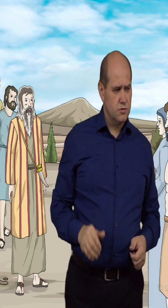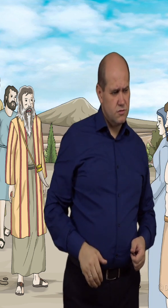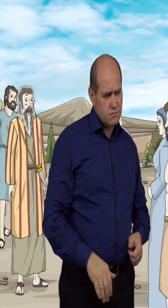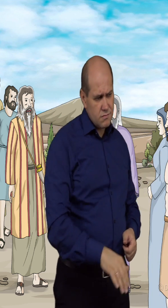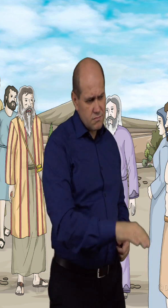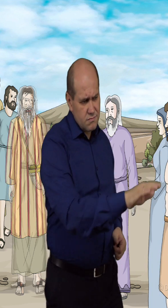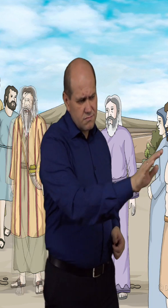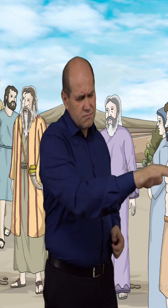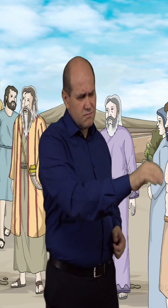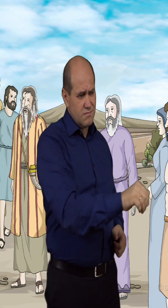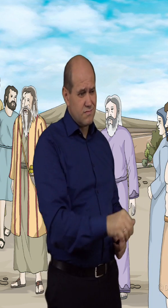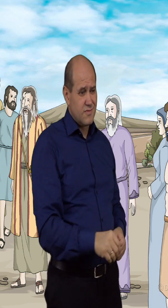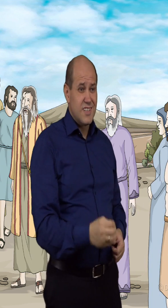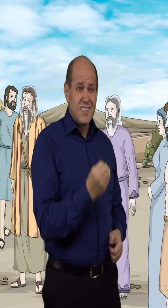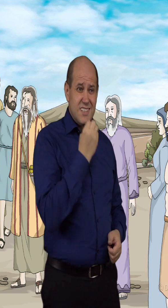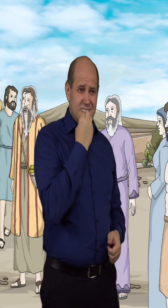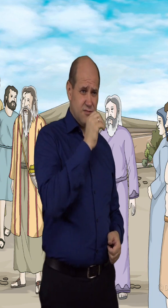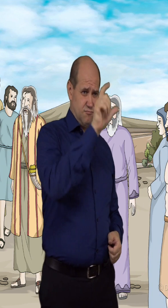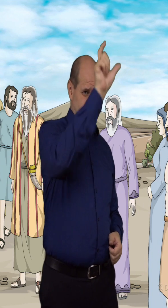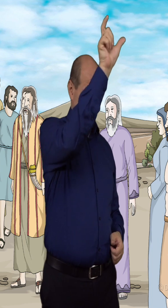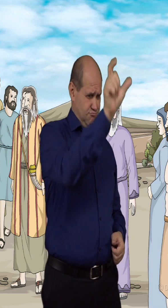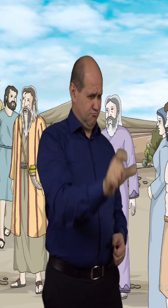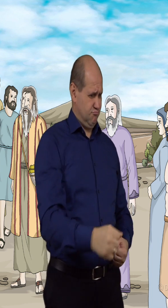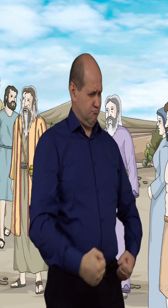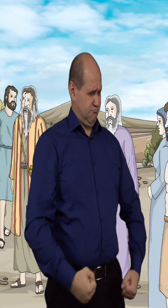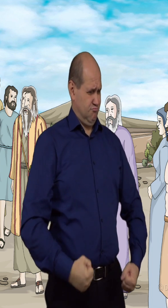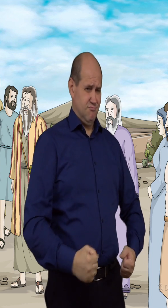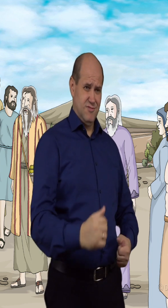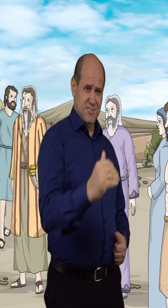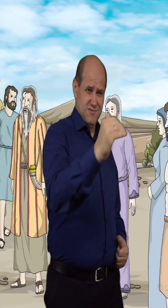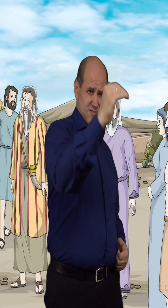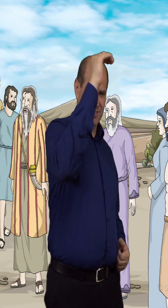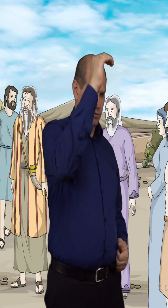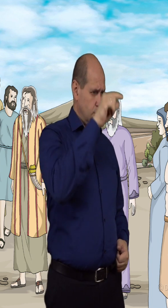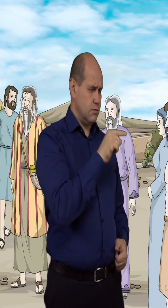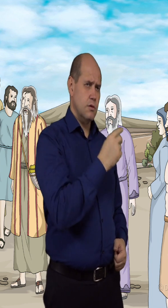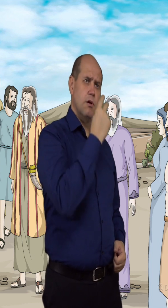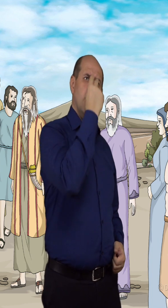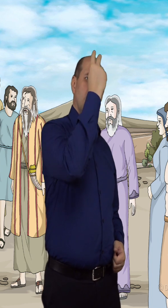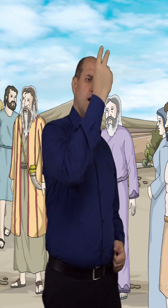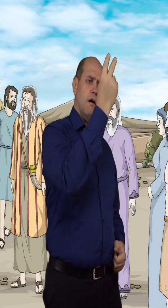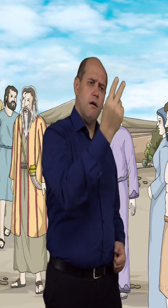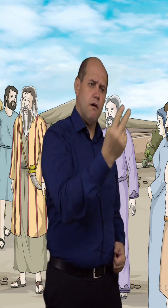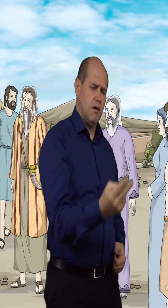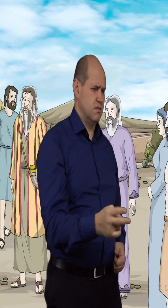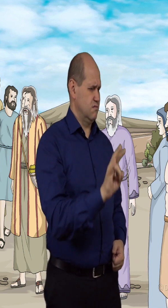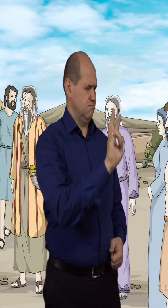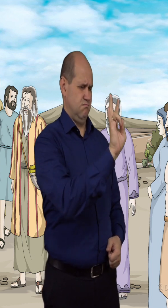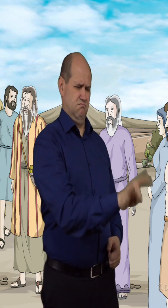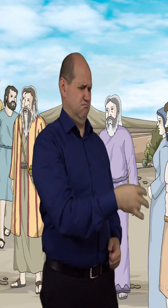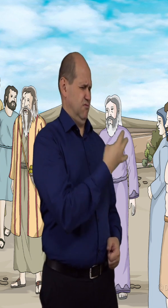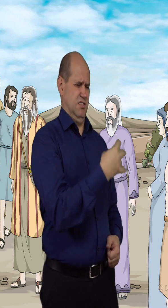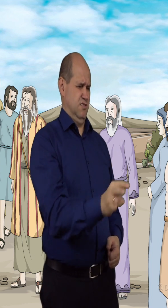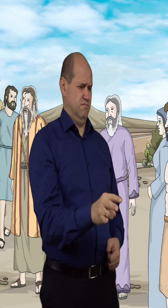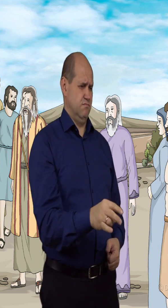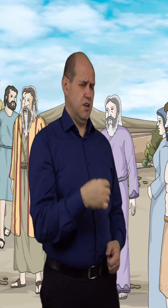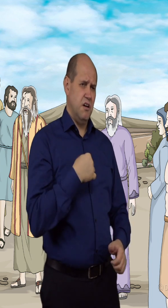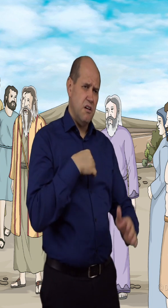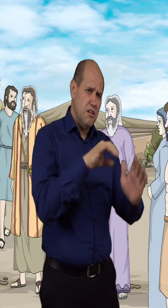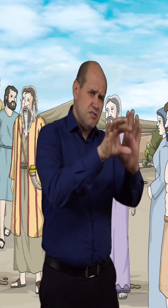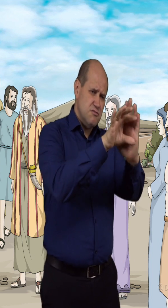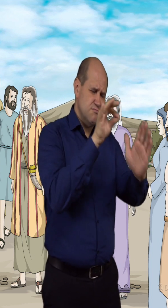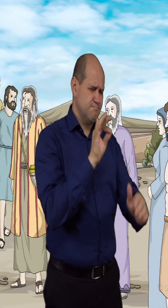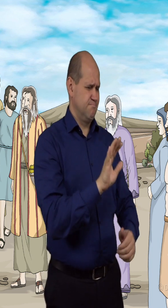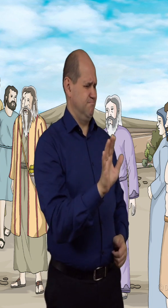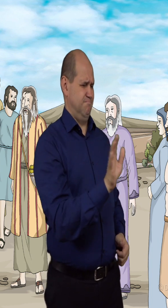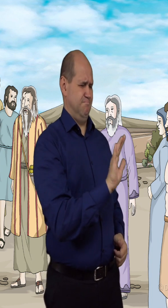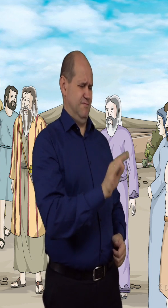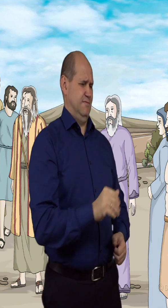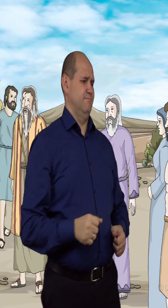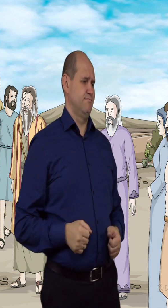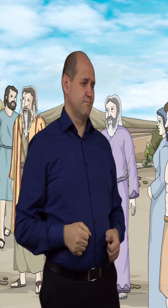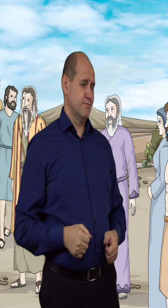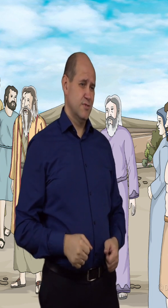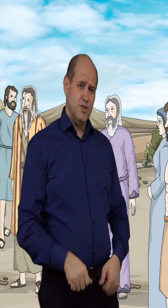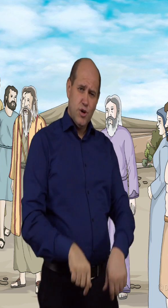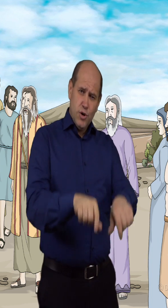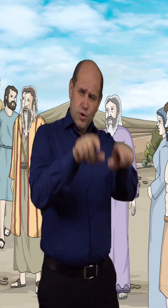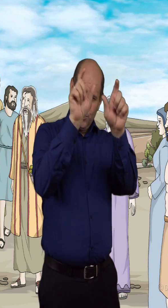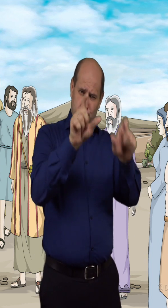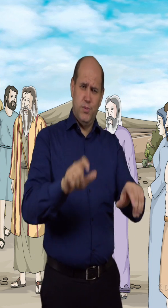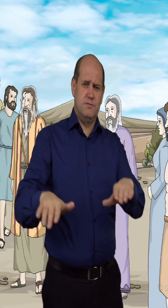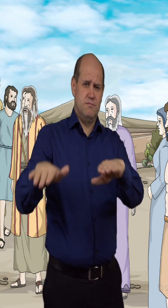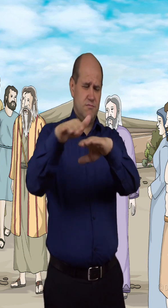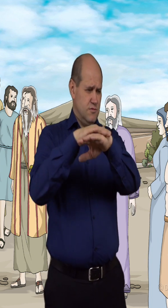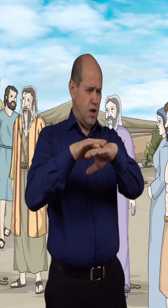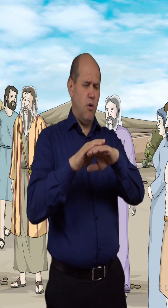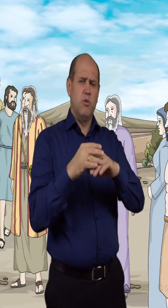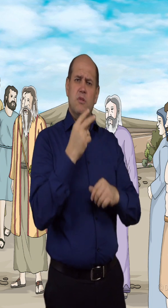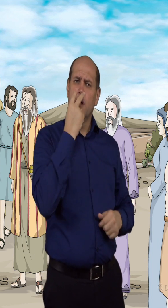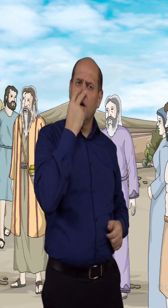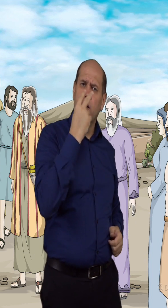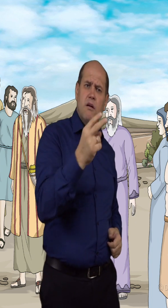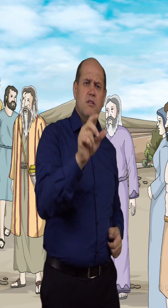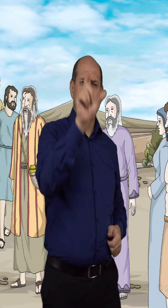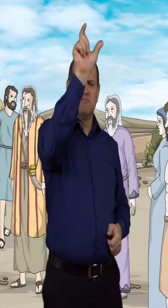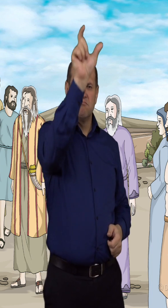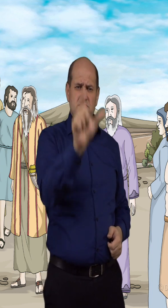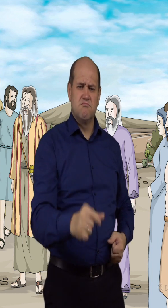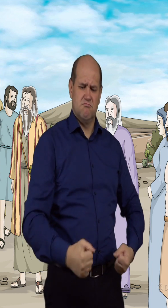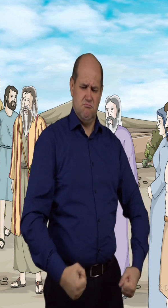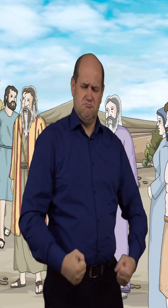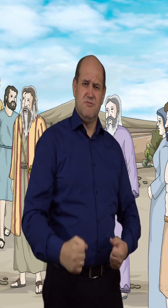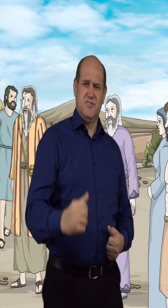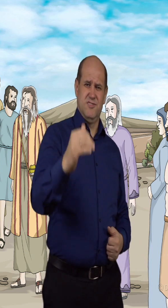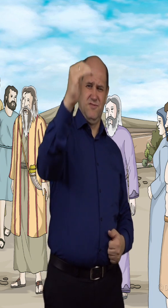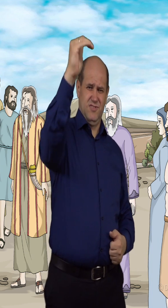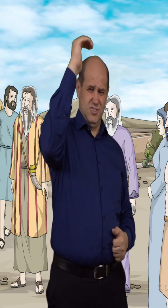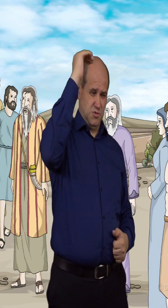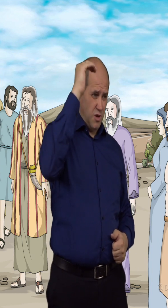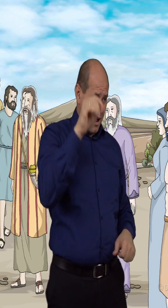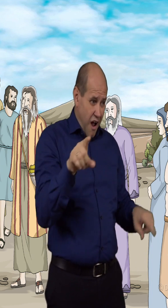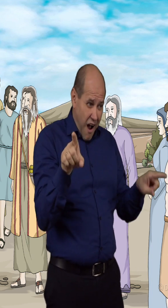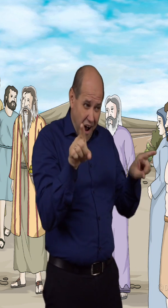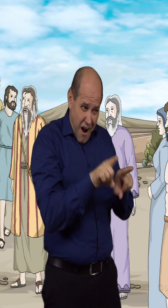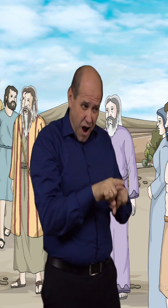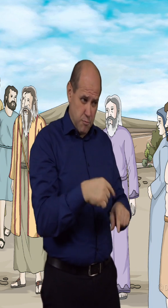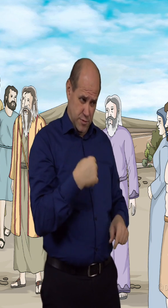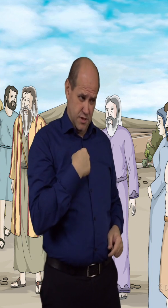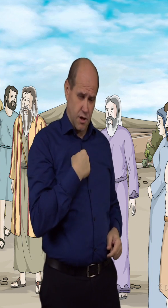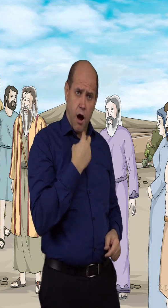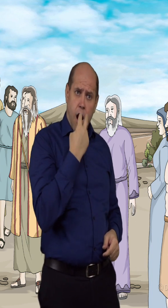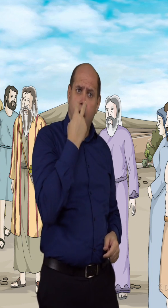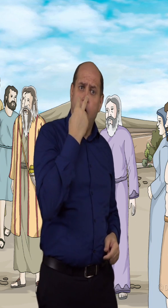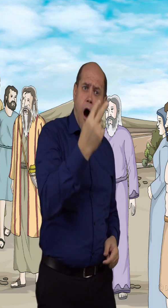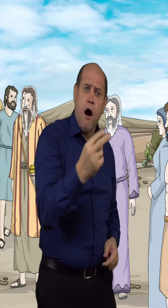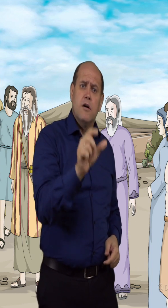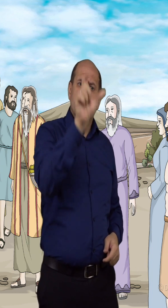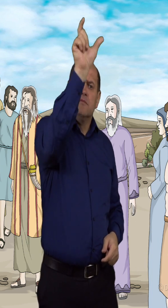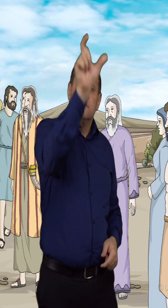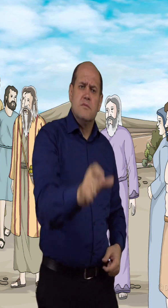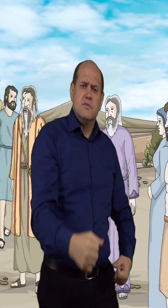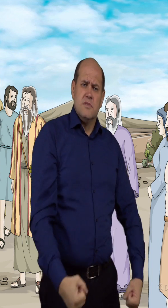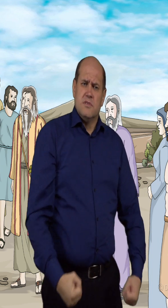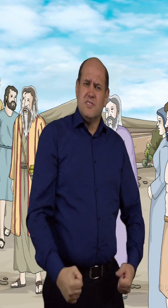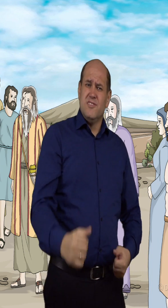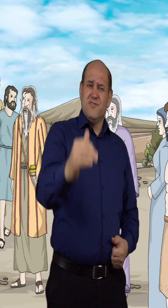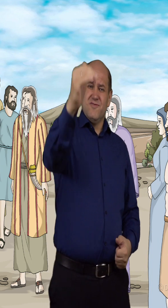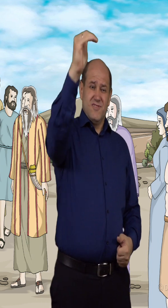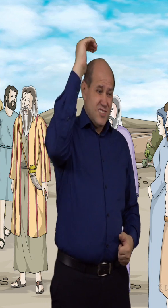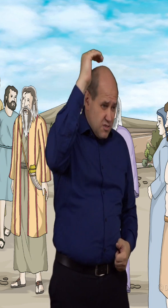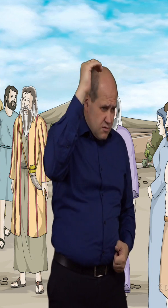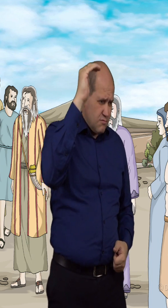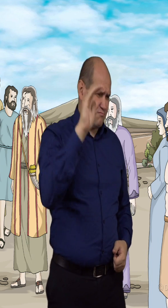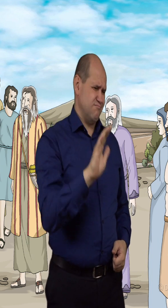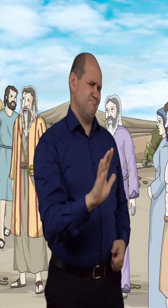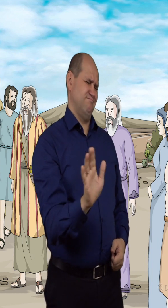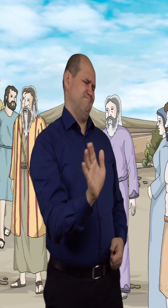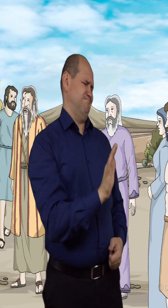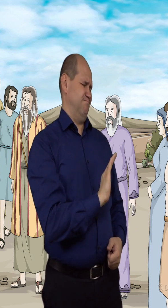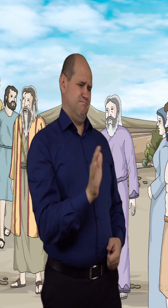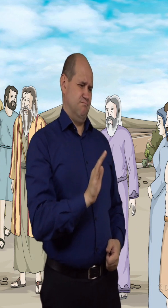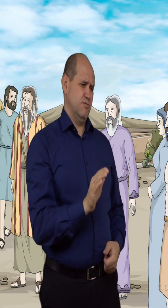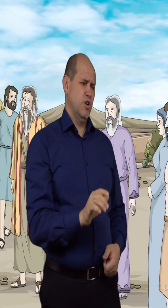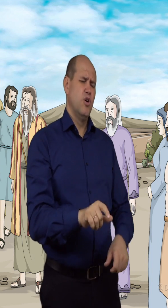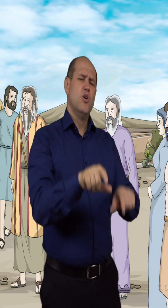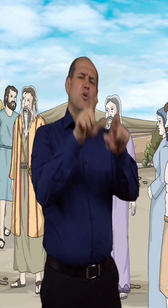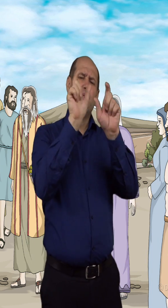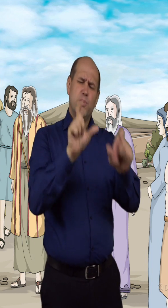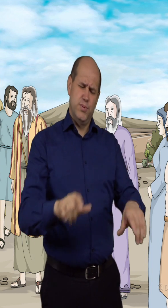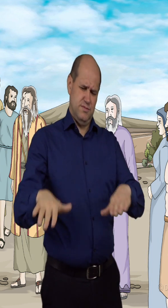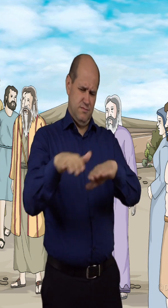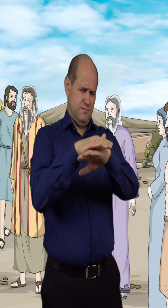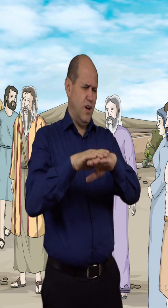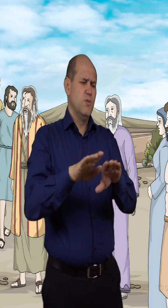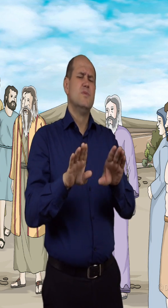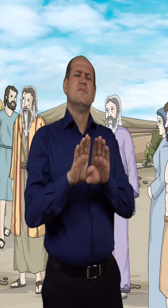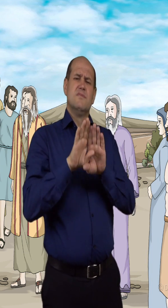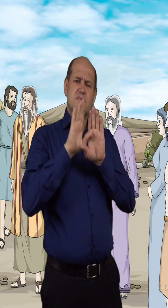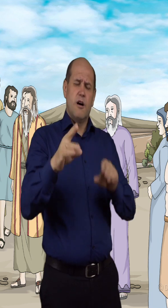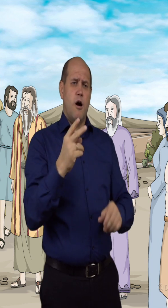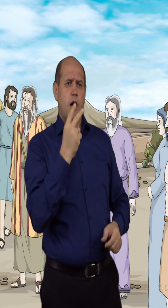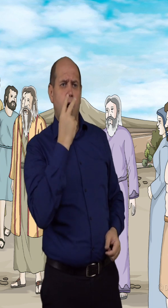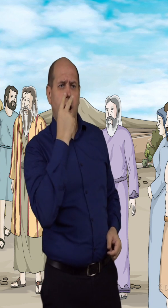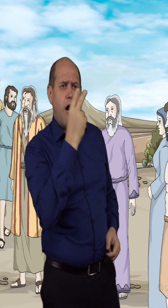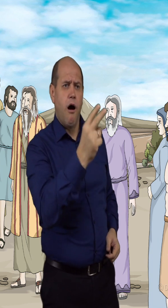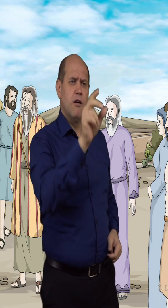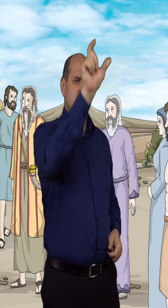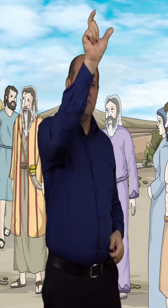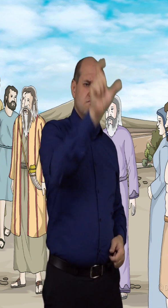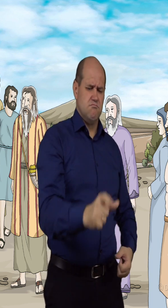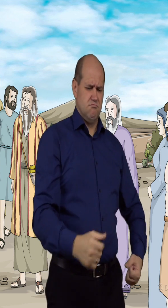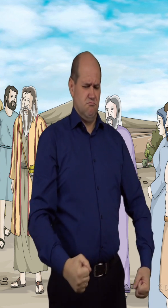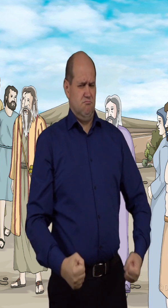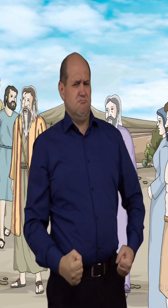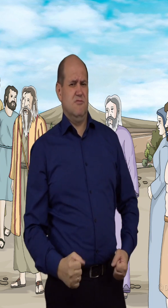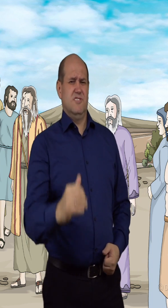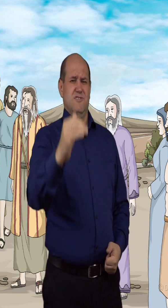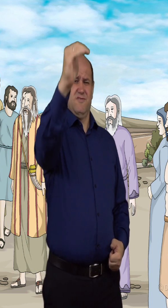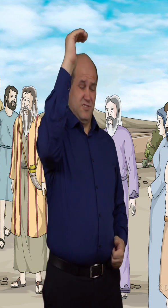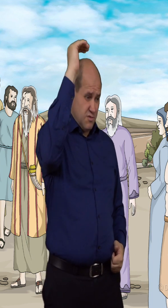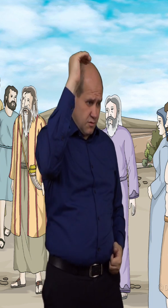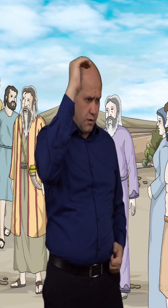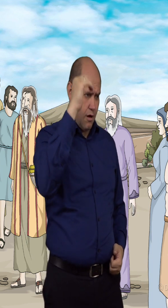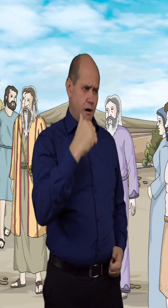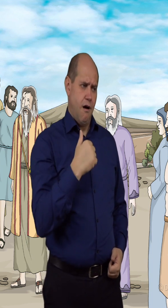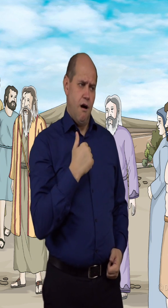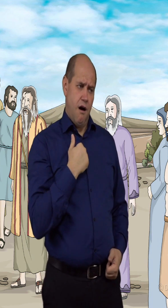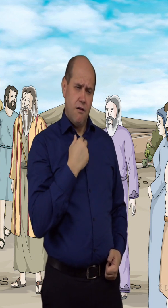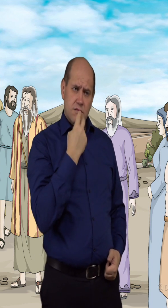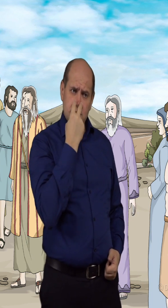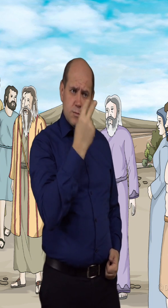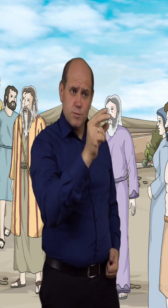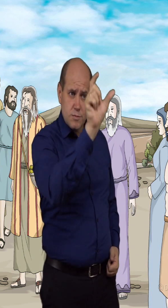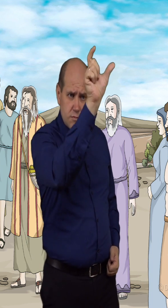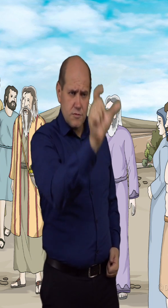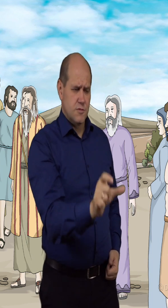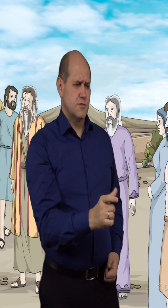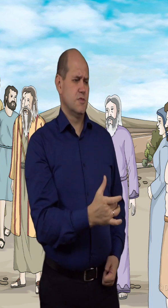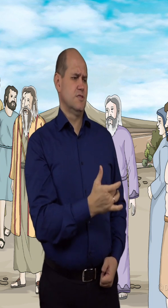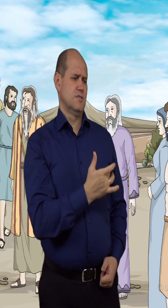But the LORD said to Samuel, “Do not consider his appearance or height, for I have rejected him; the LORD does not see as man does.